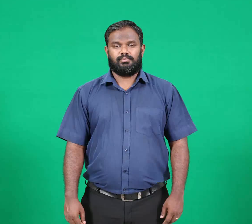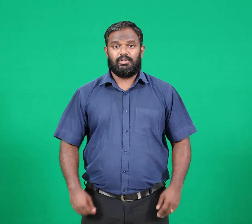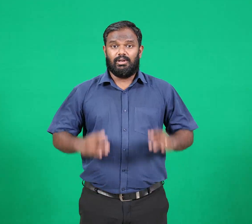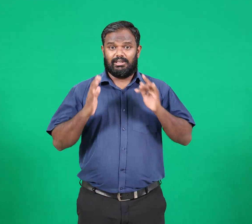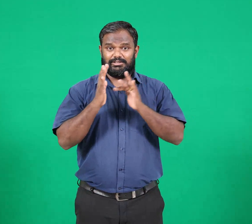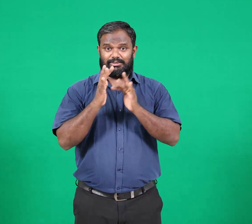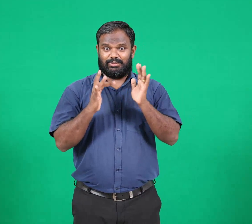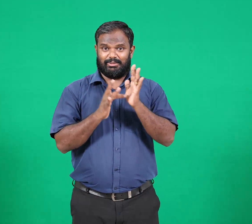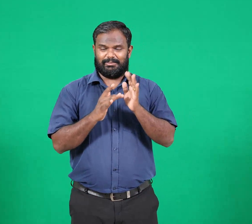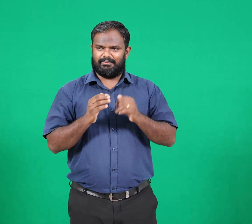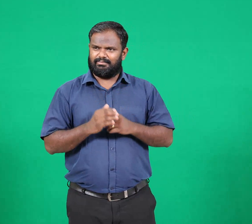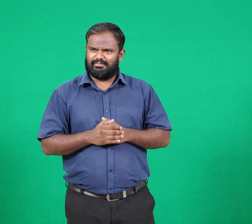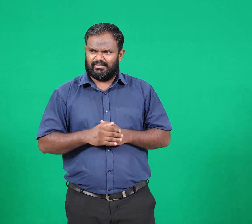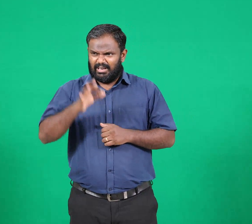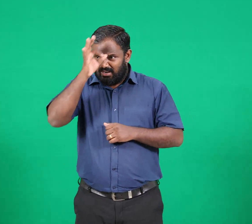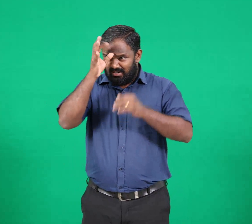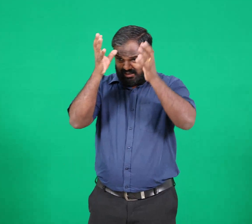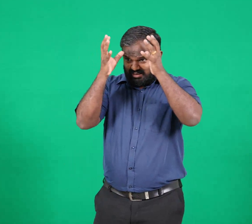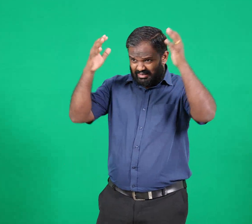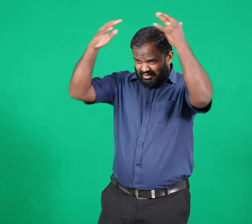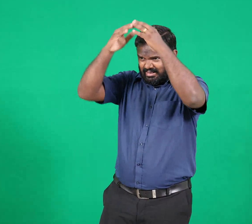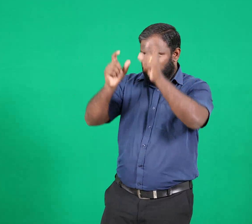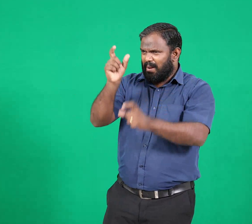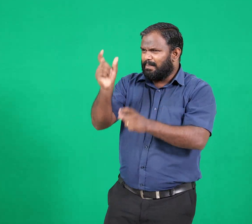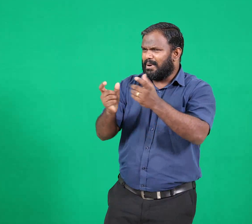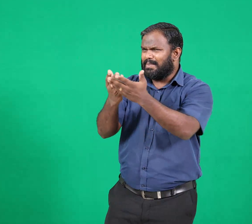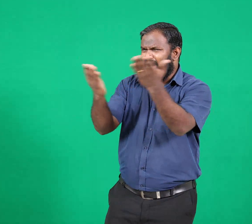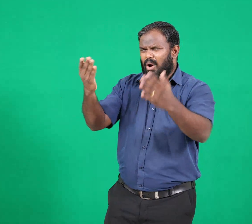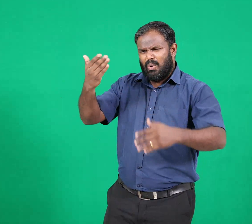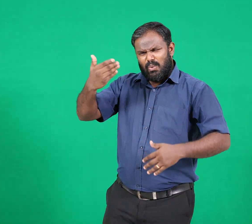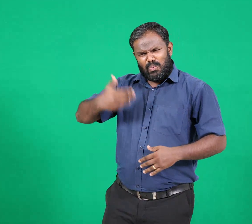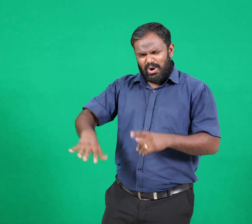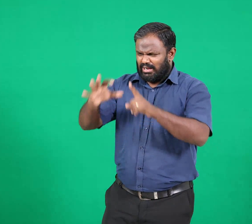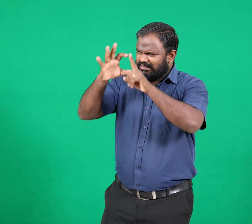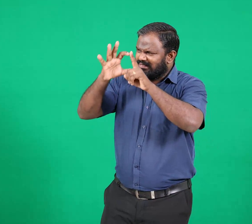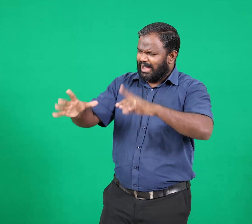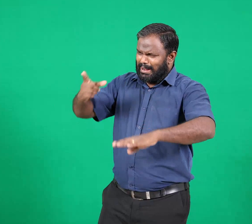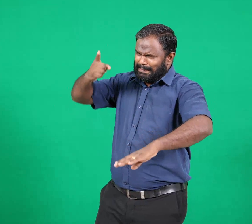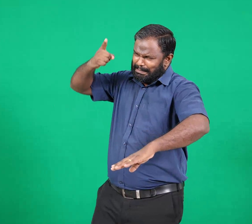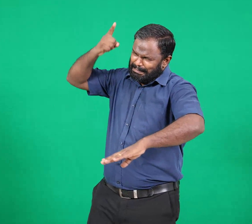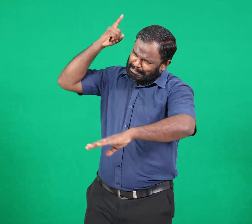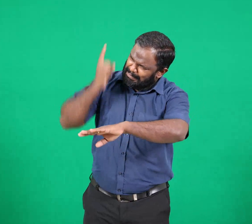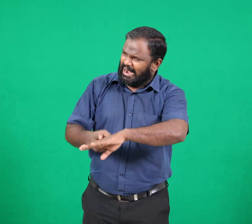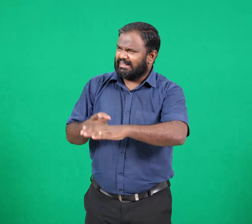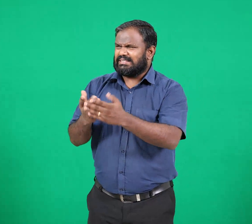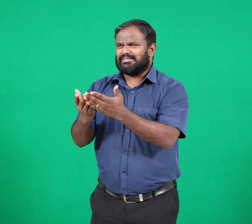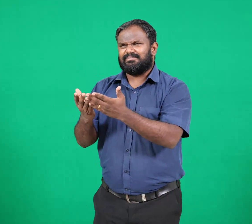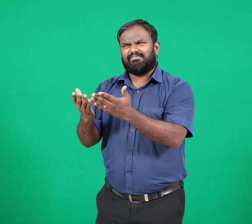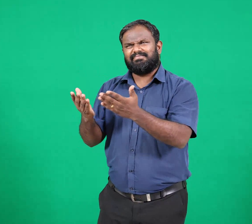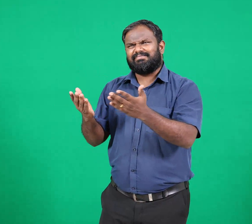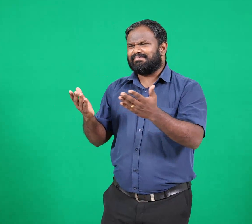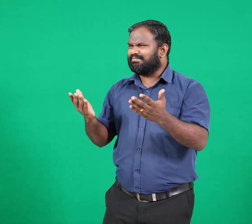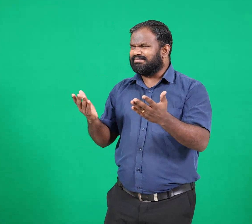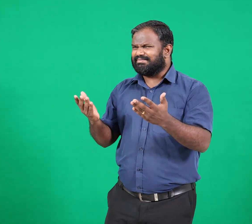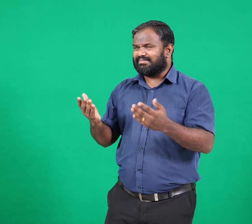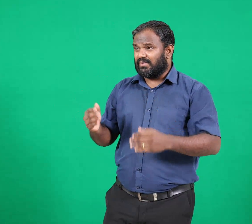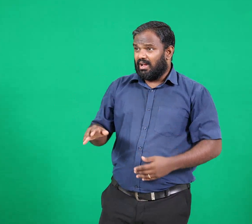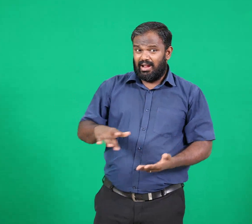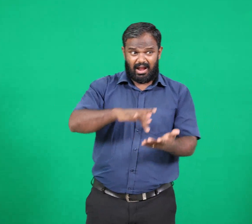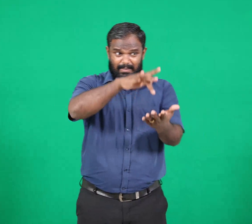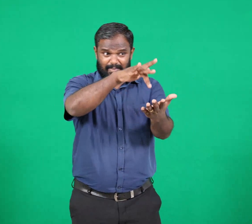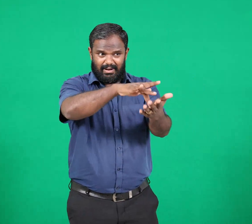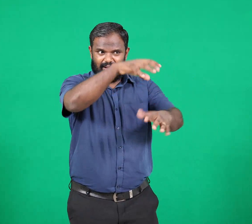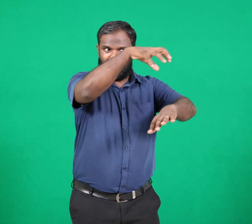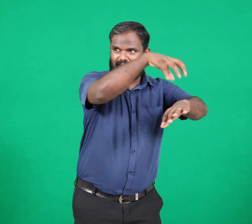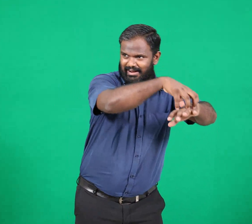Woe to you Pharisees!